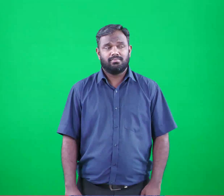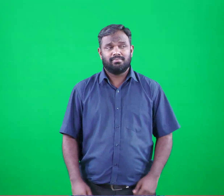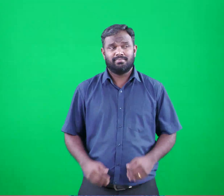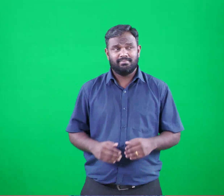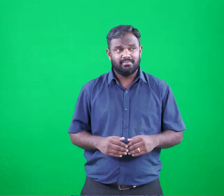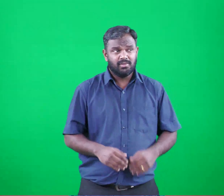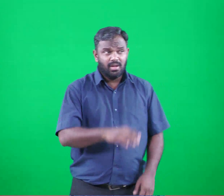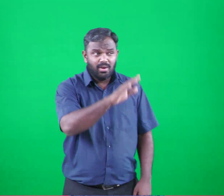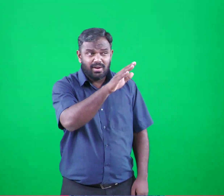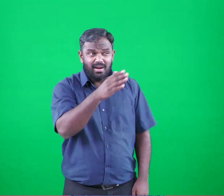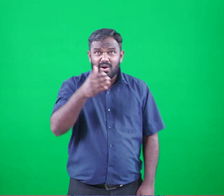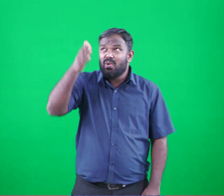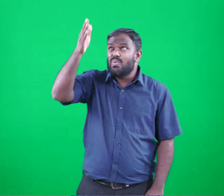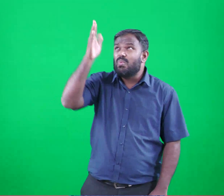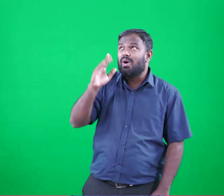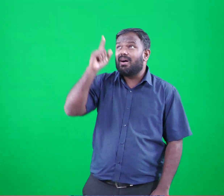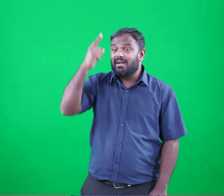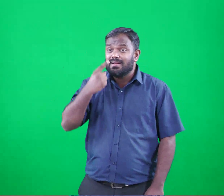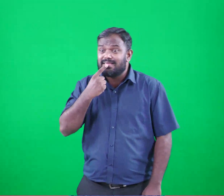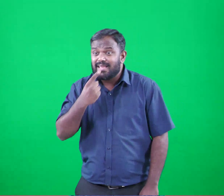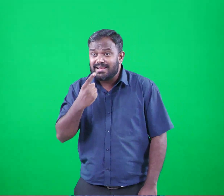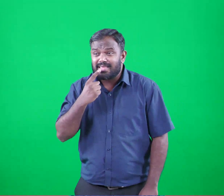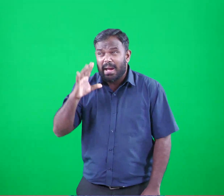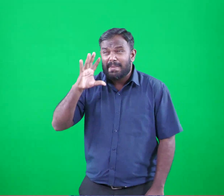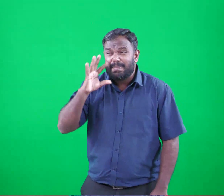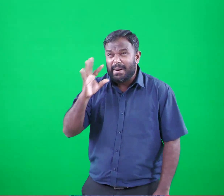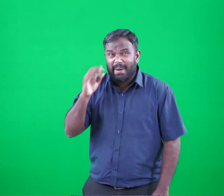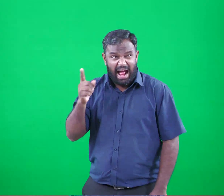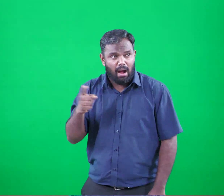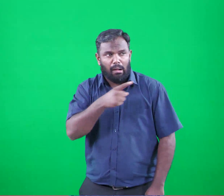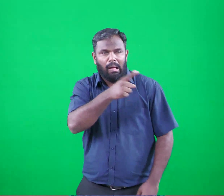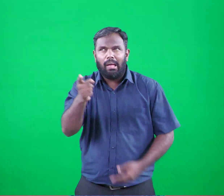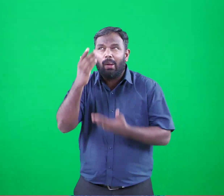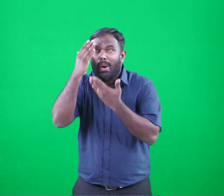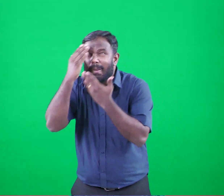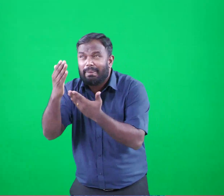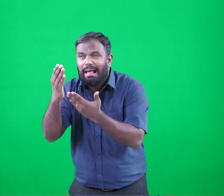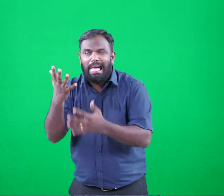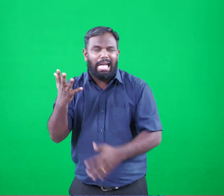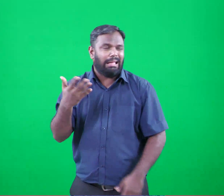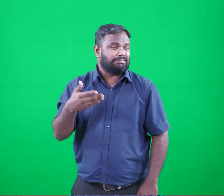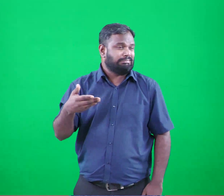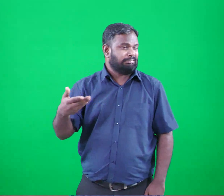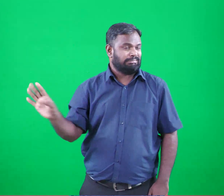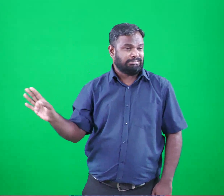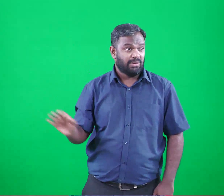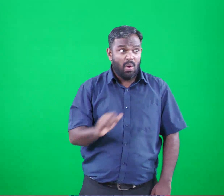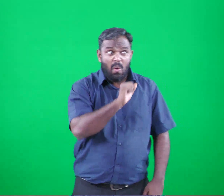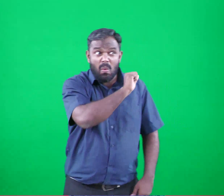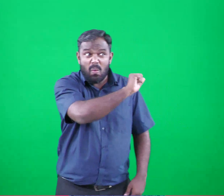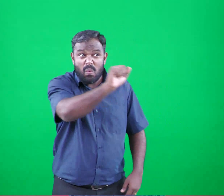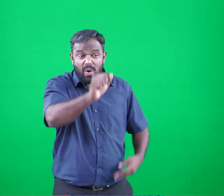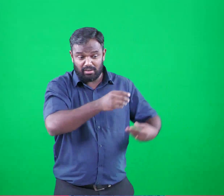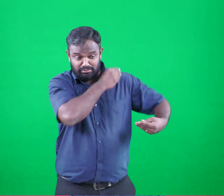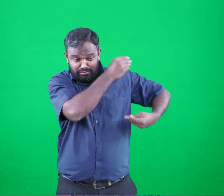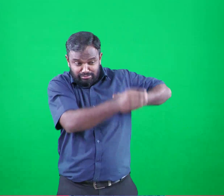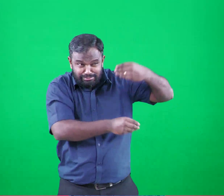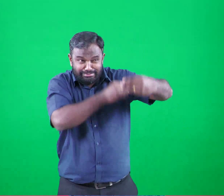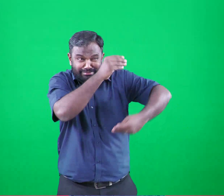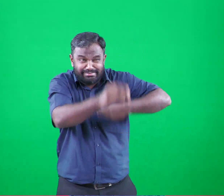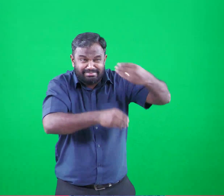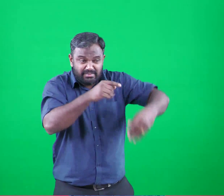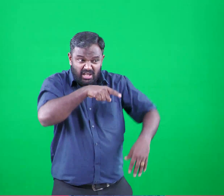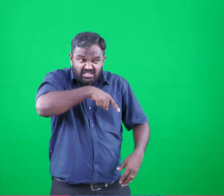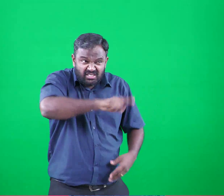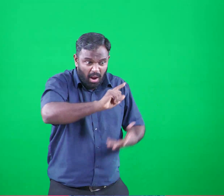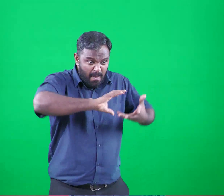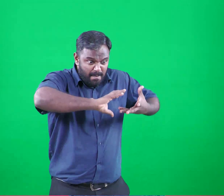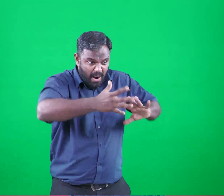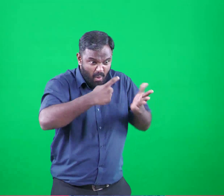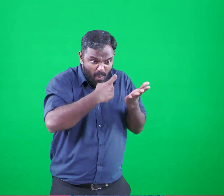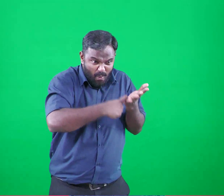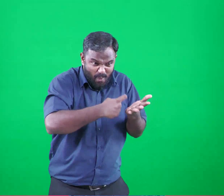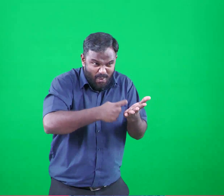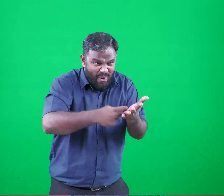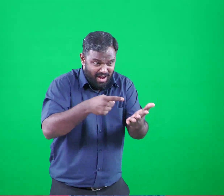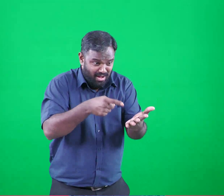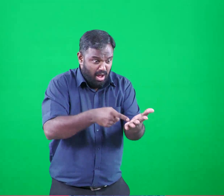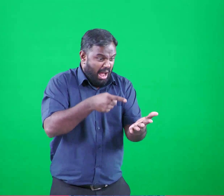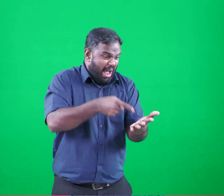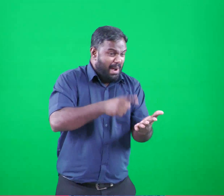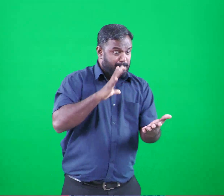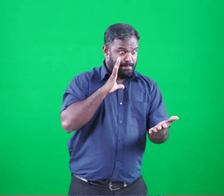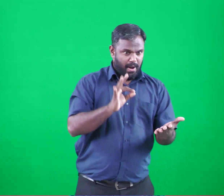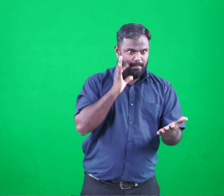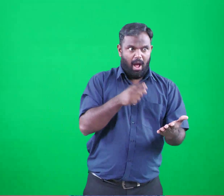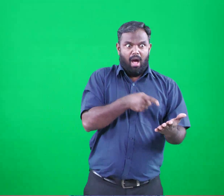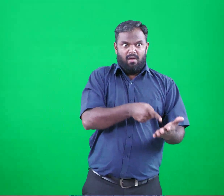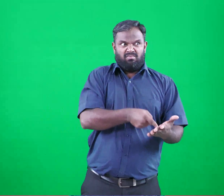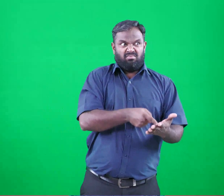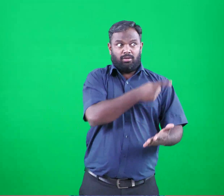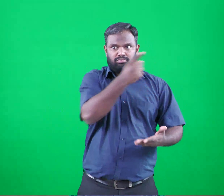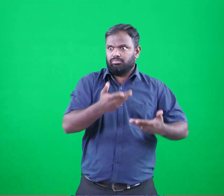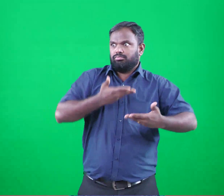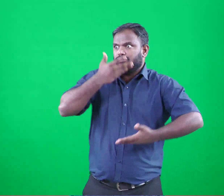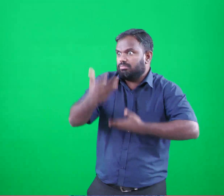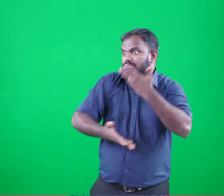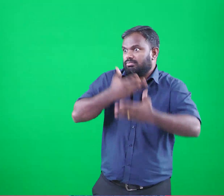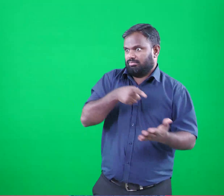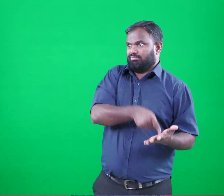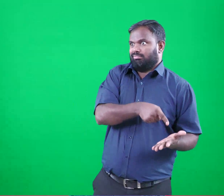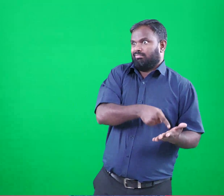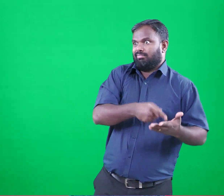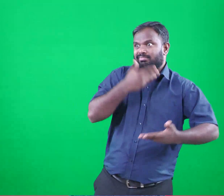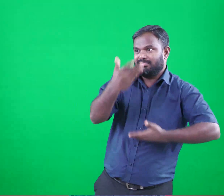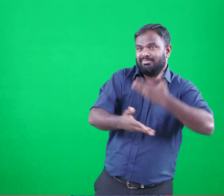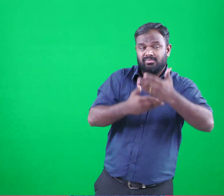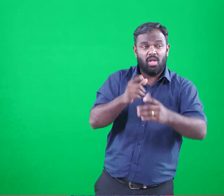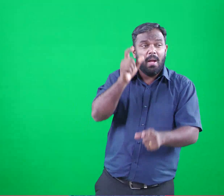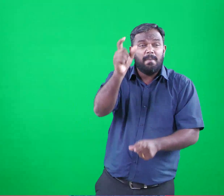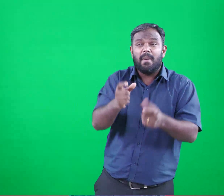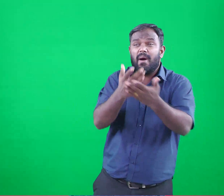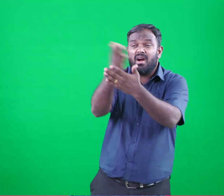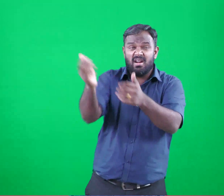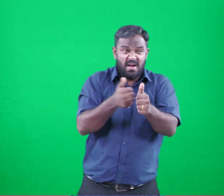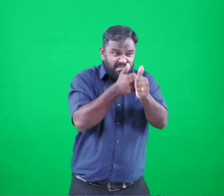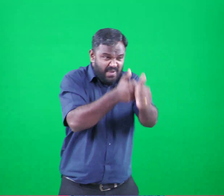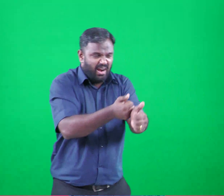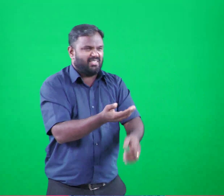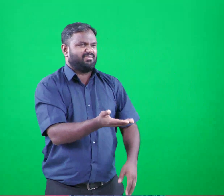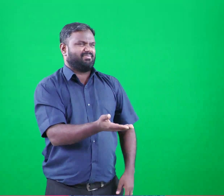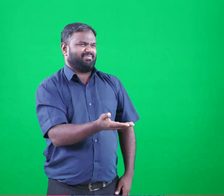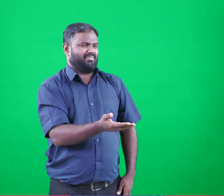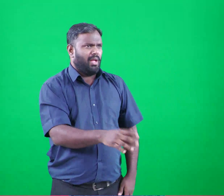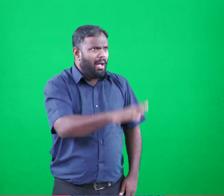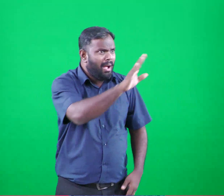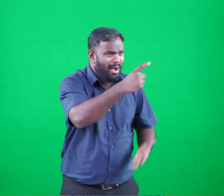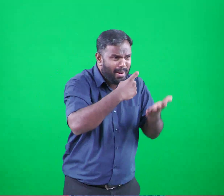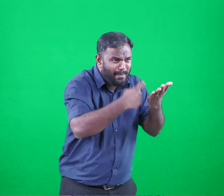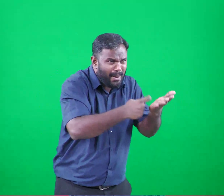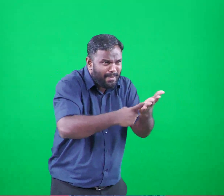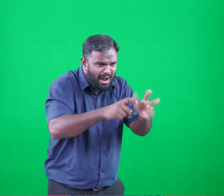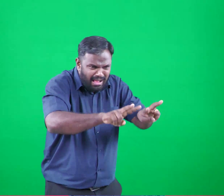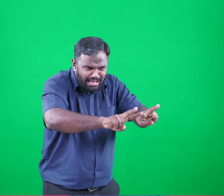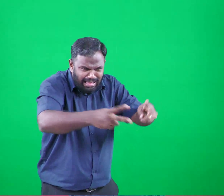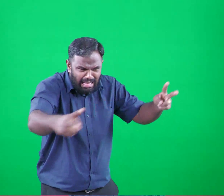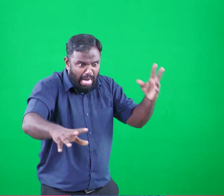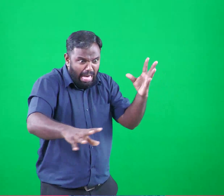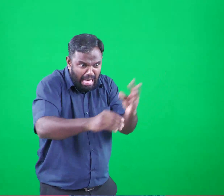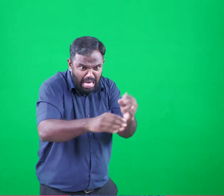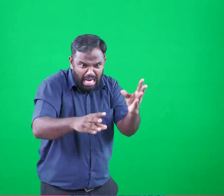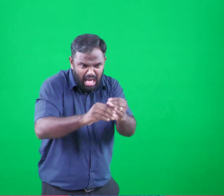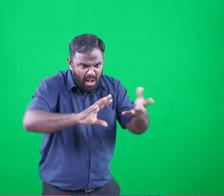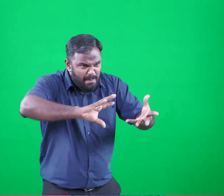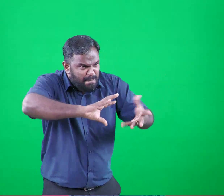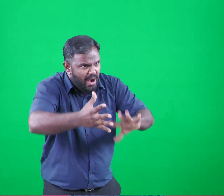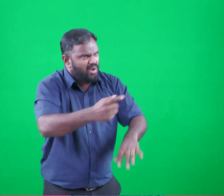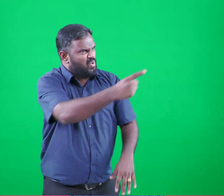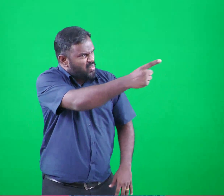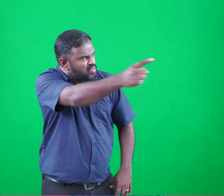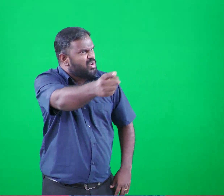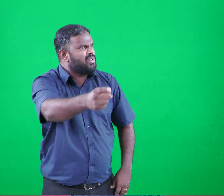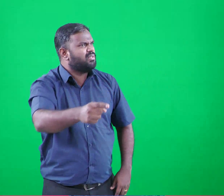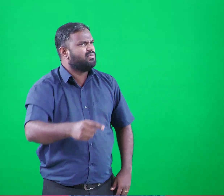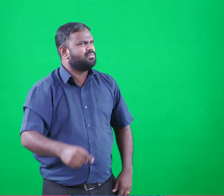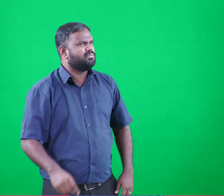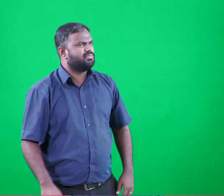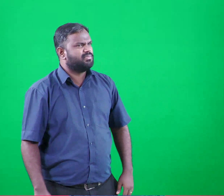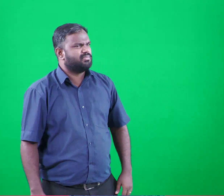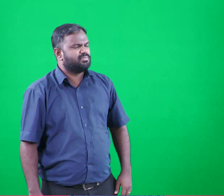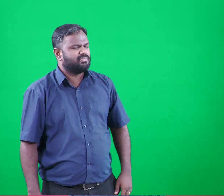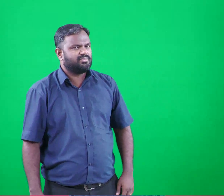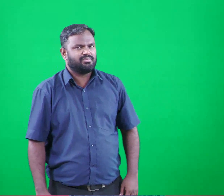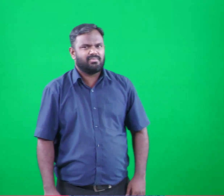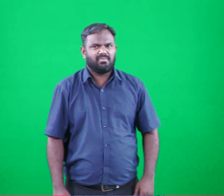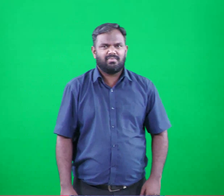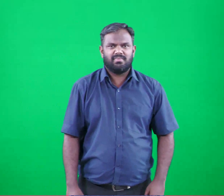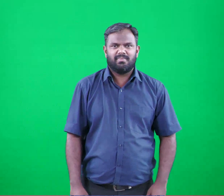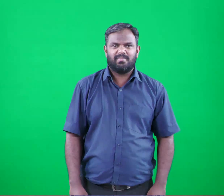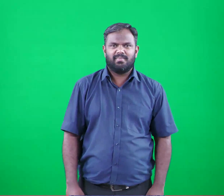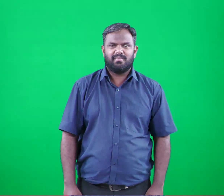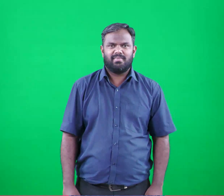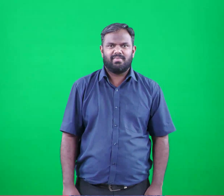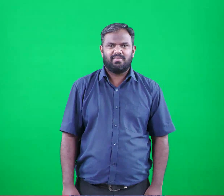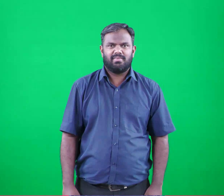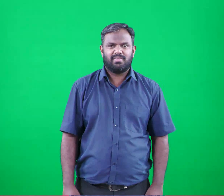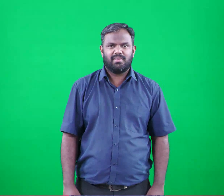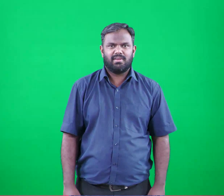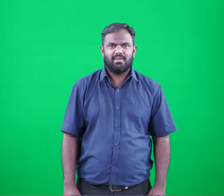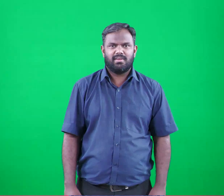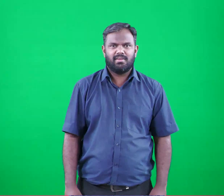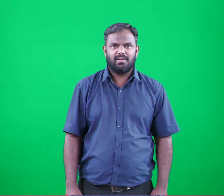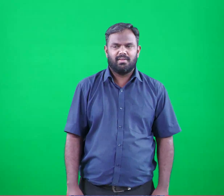Thus you nullify the word of God by the tradition you have handed down. And you do so in many such matters."